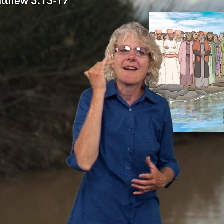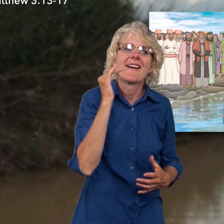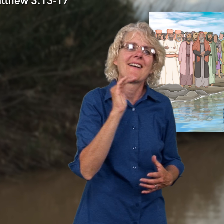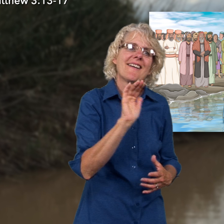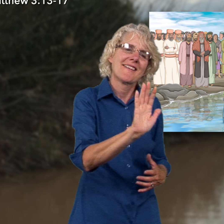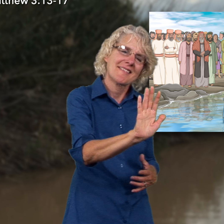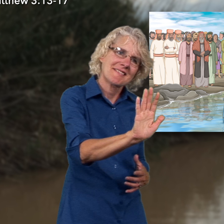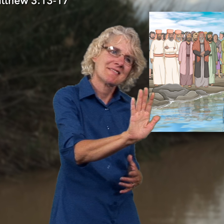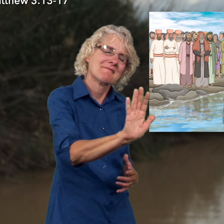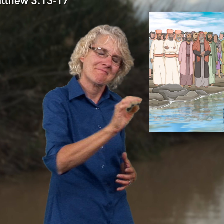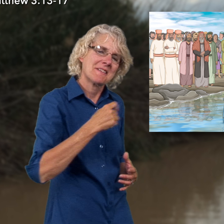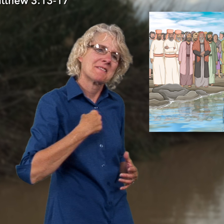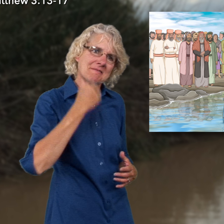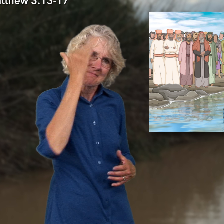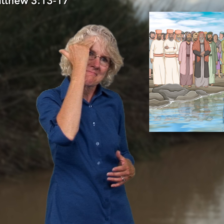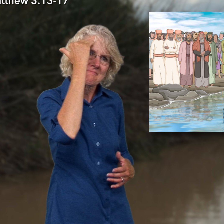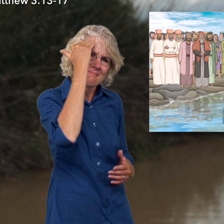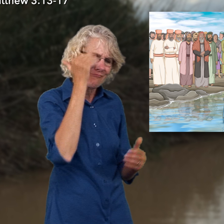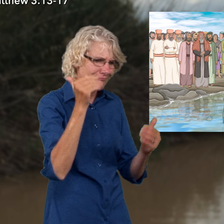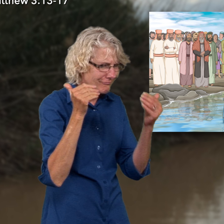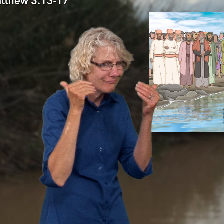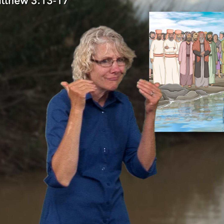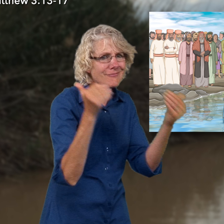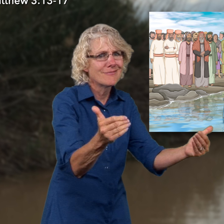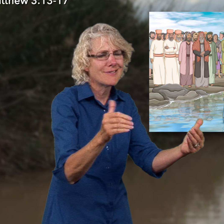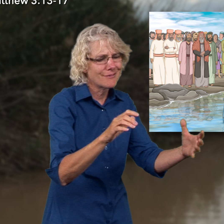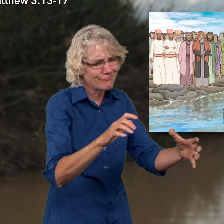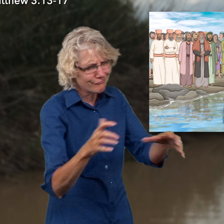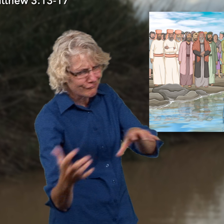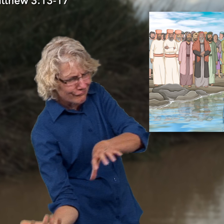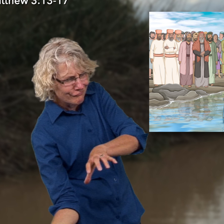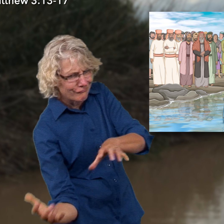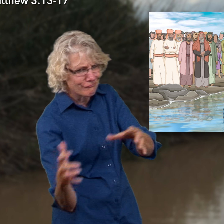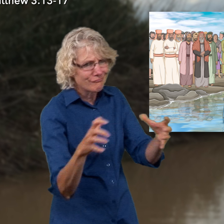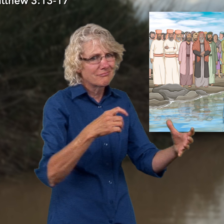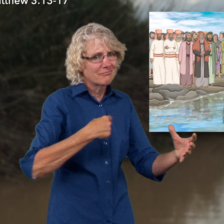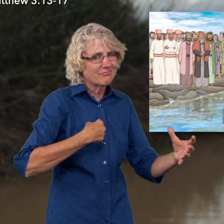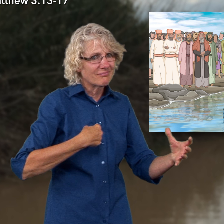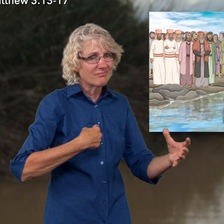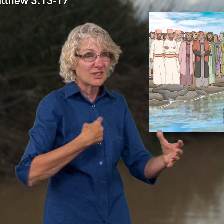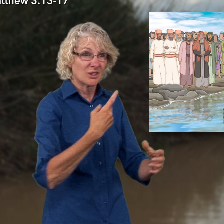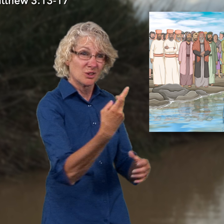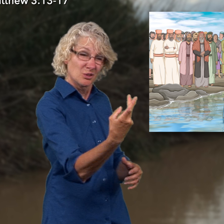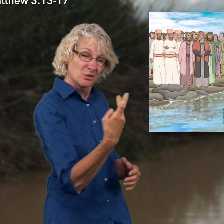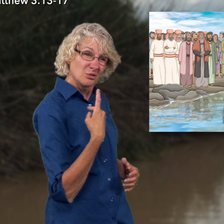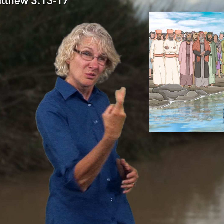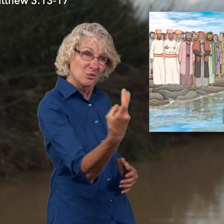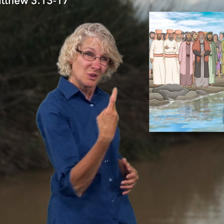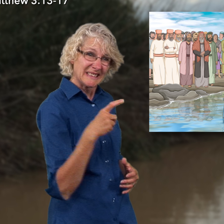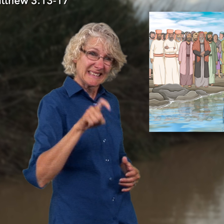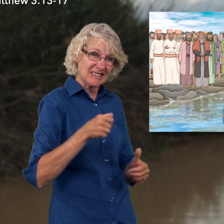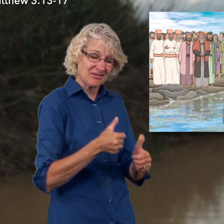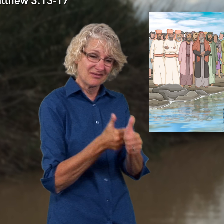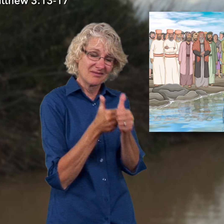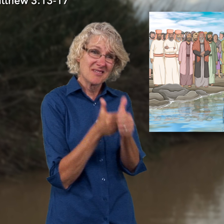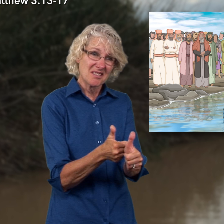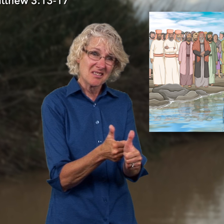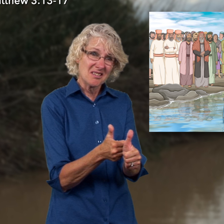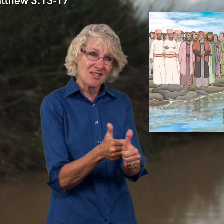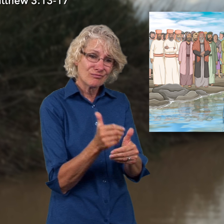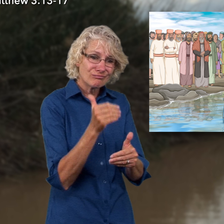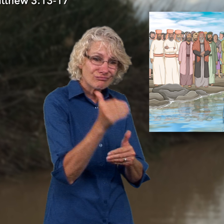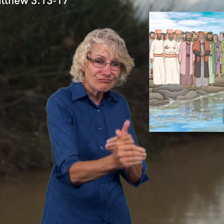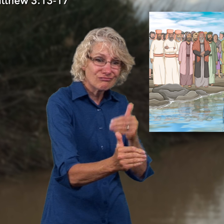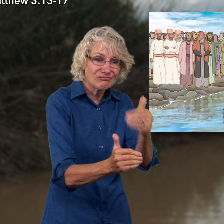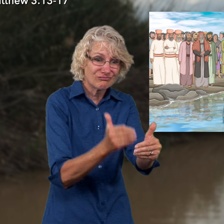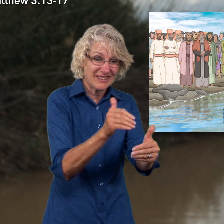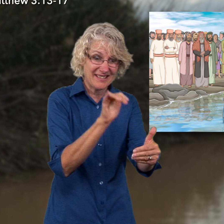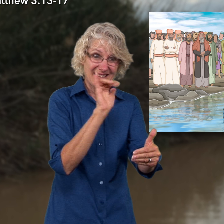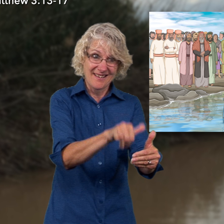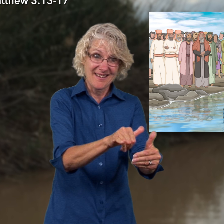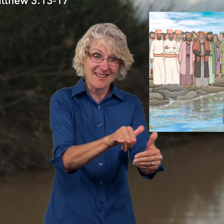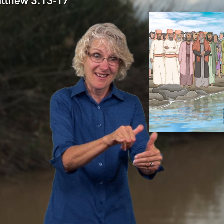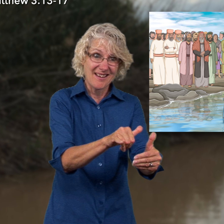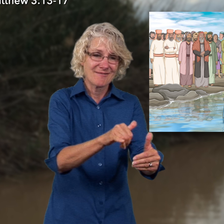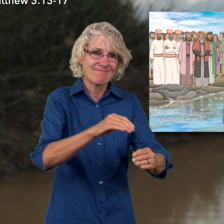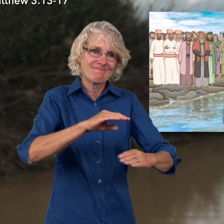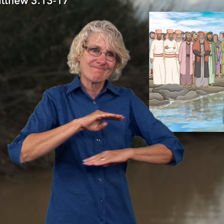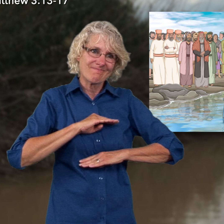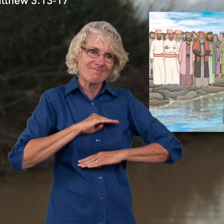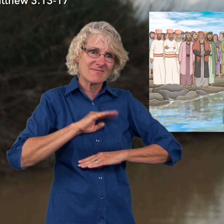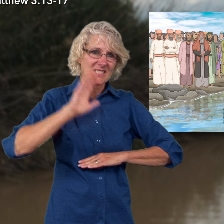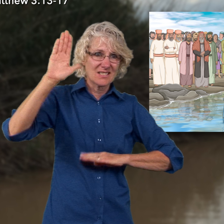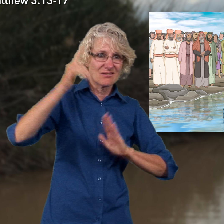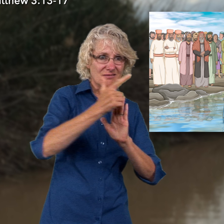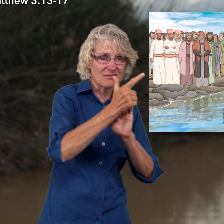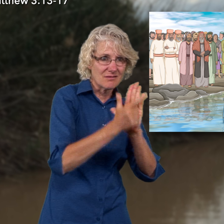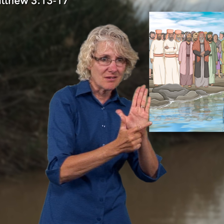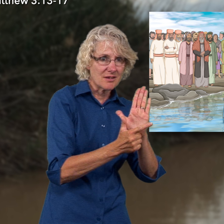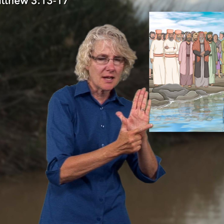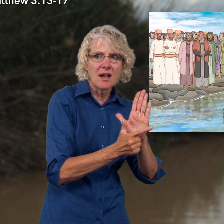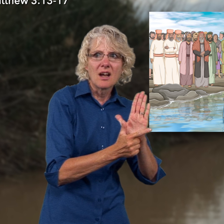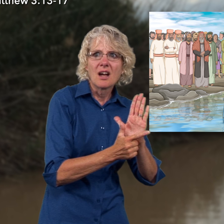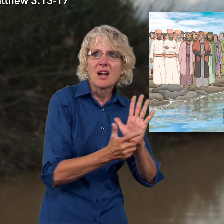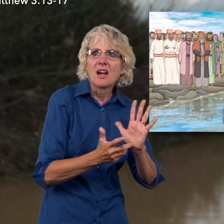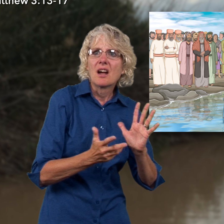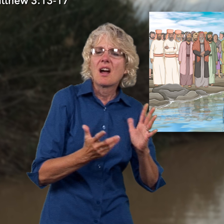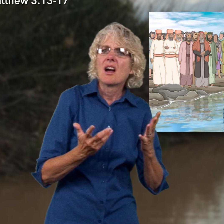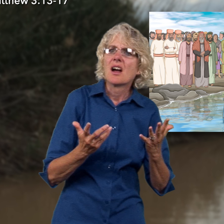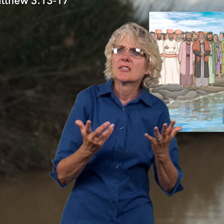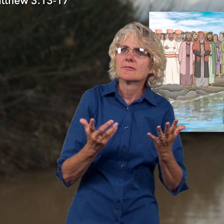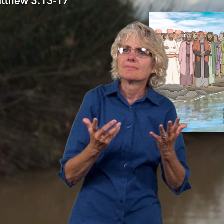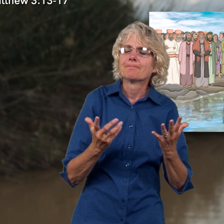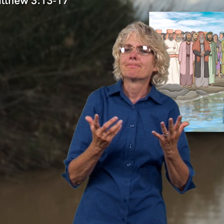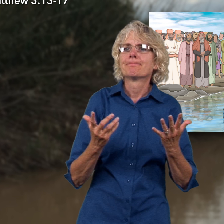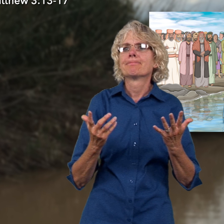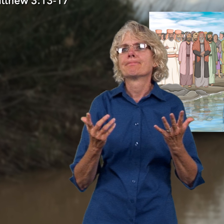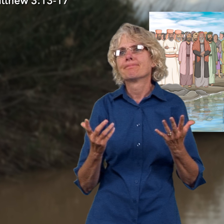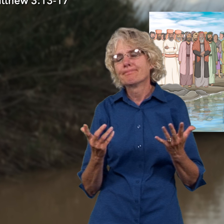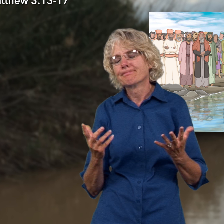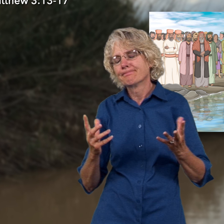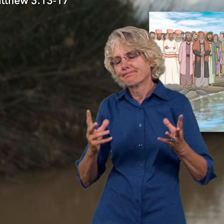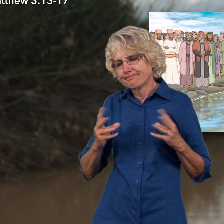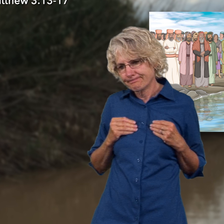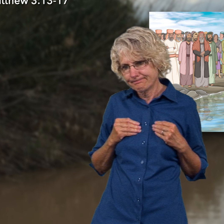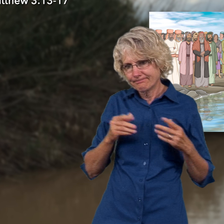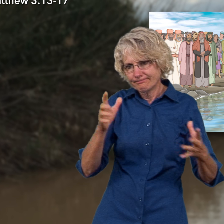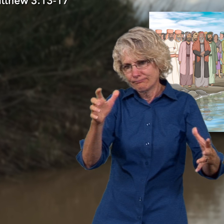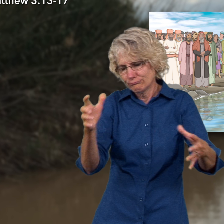“It is fitting for us to fulfill all righteousness in this way.” Then John permitted Him.